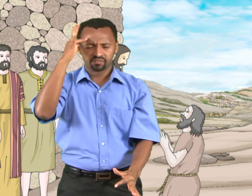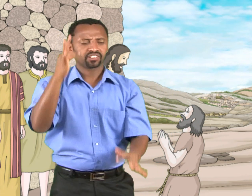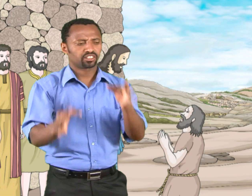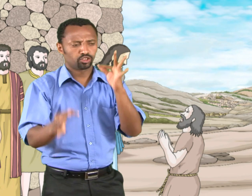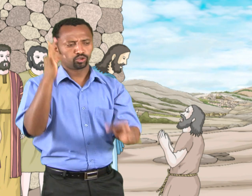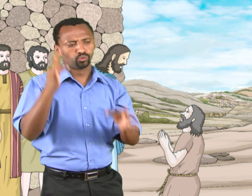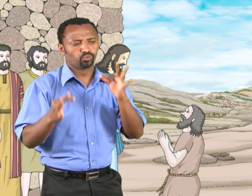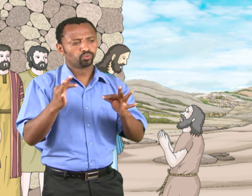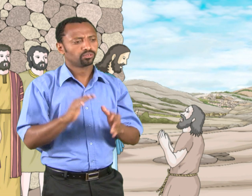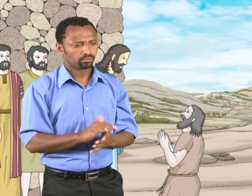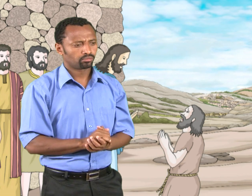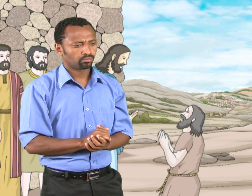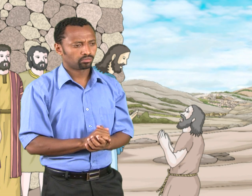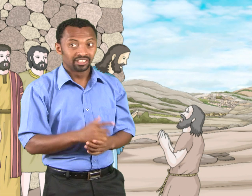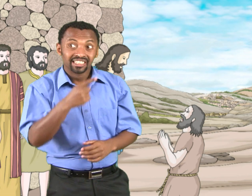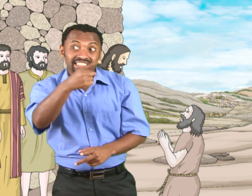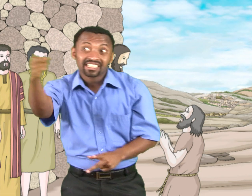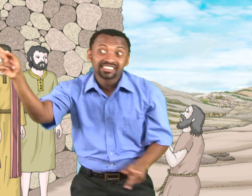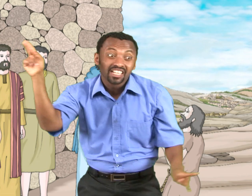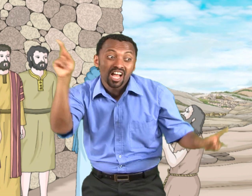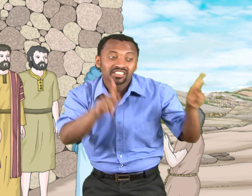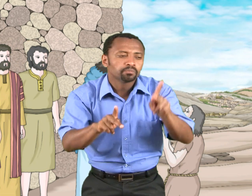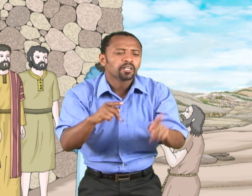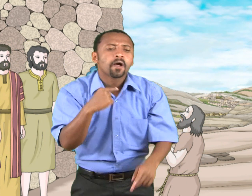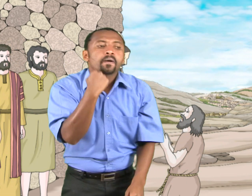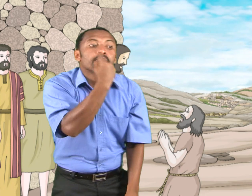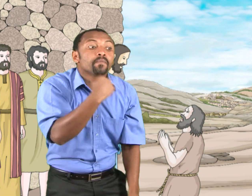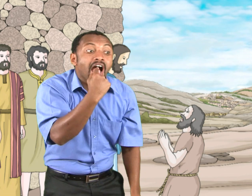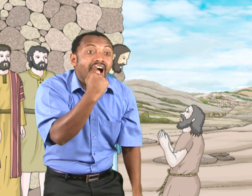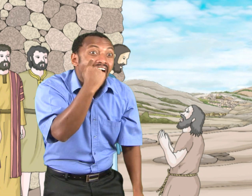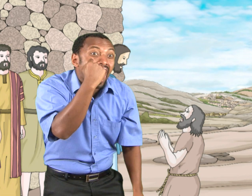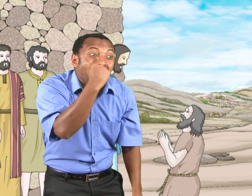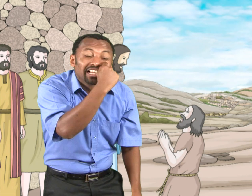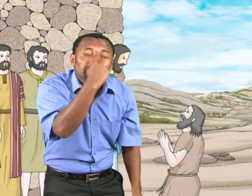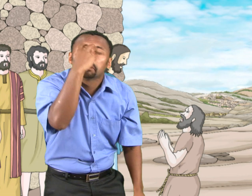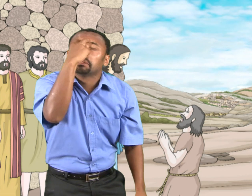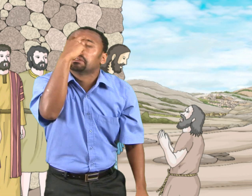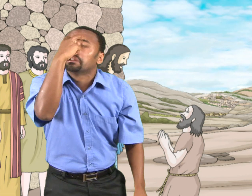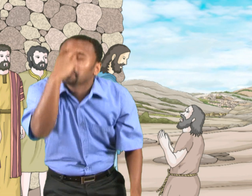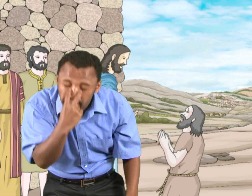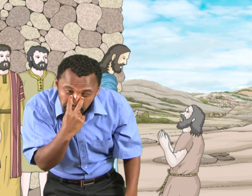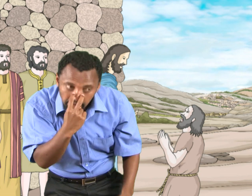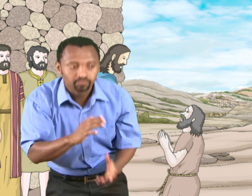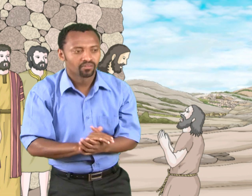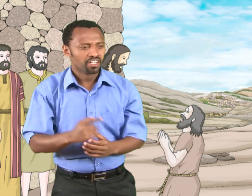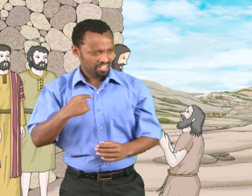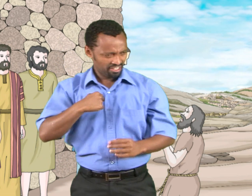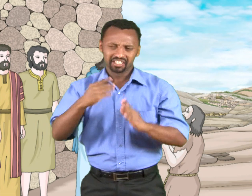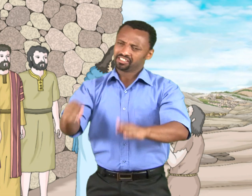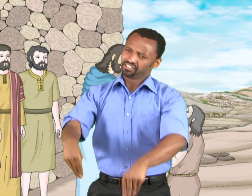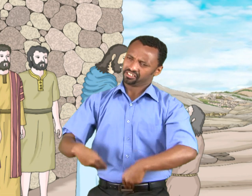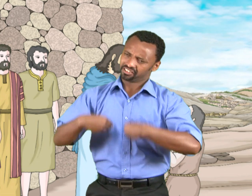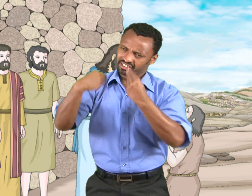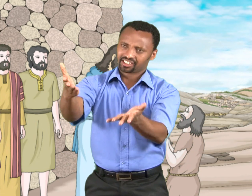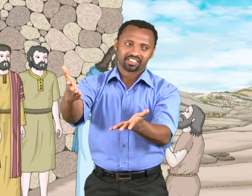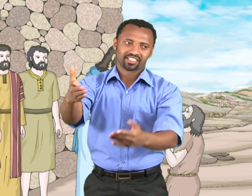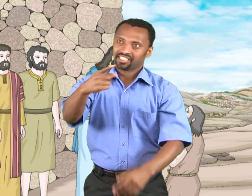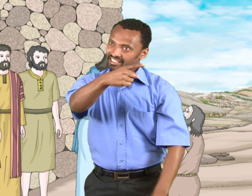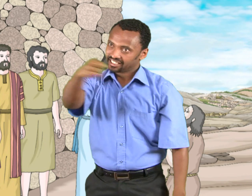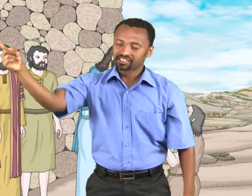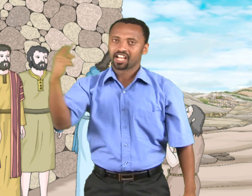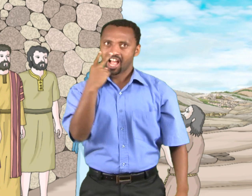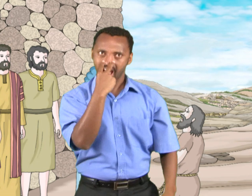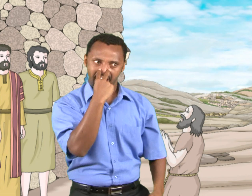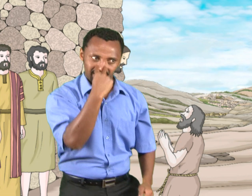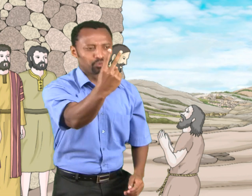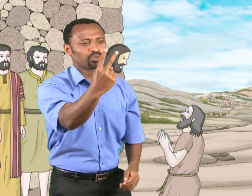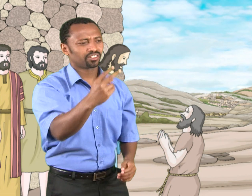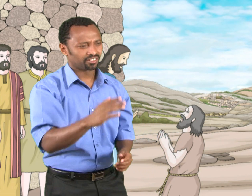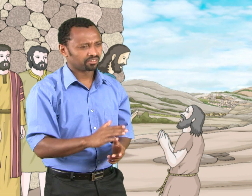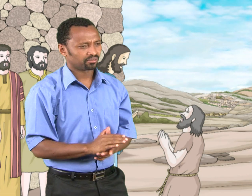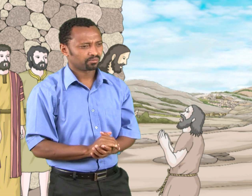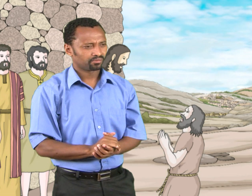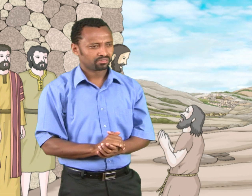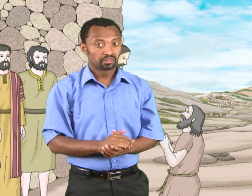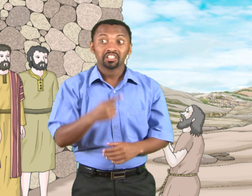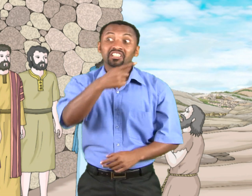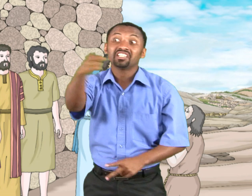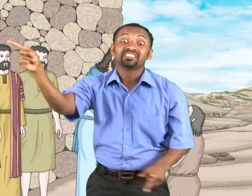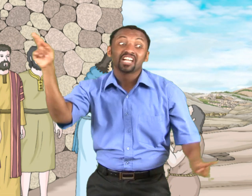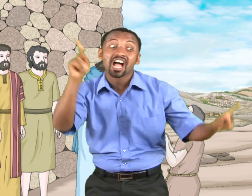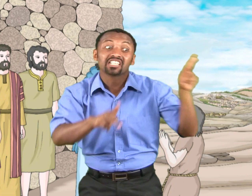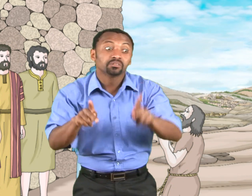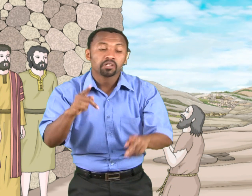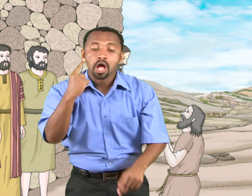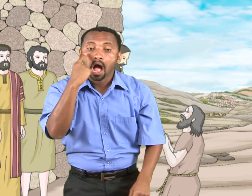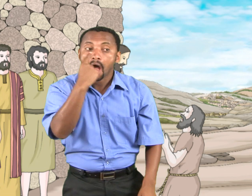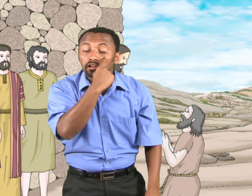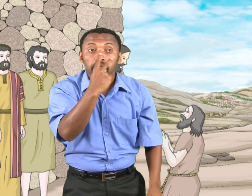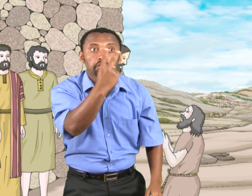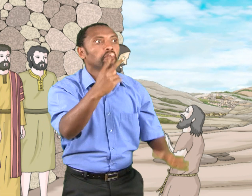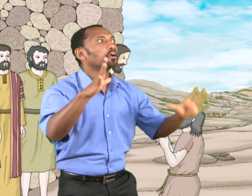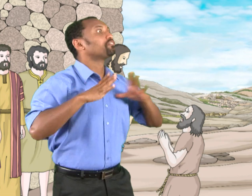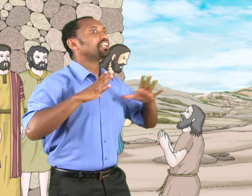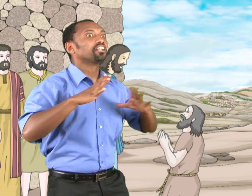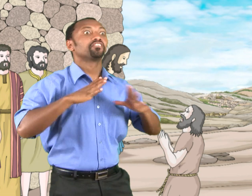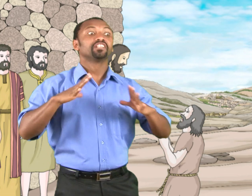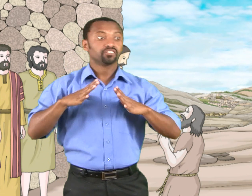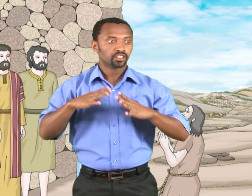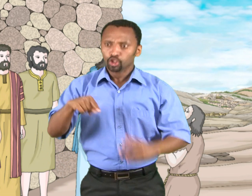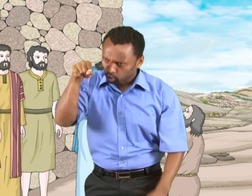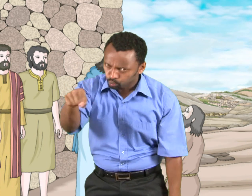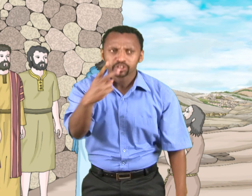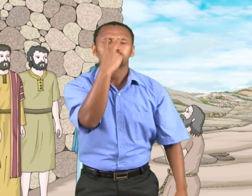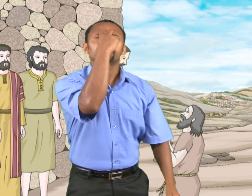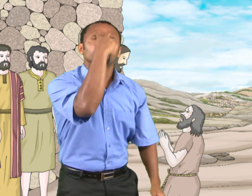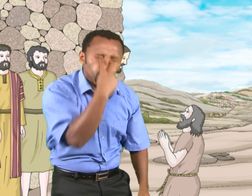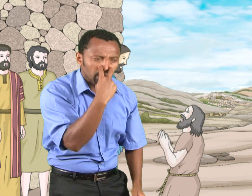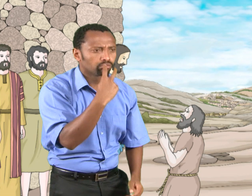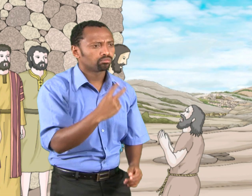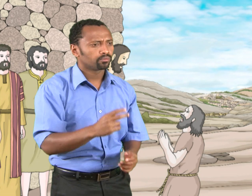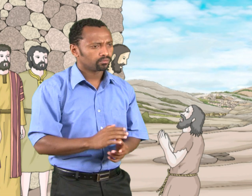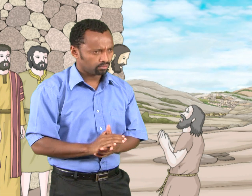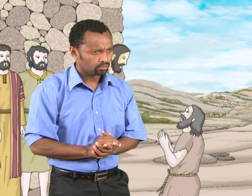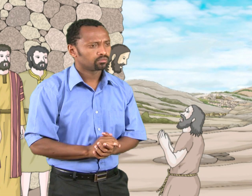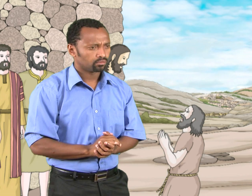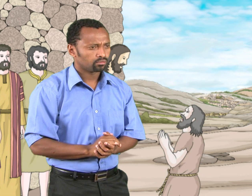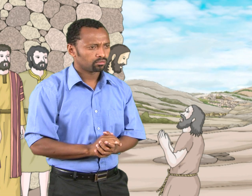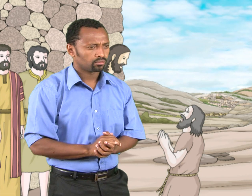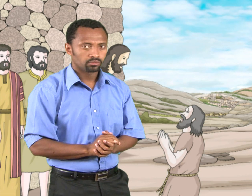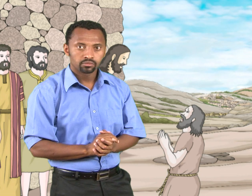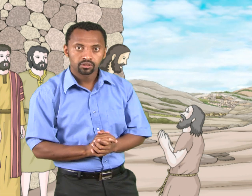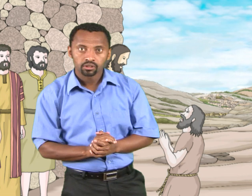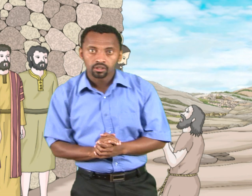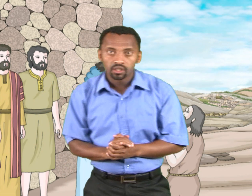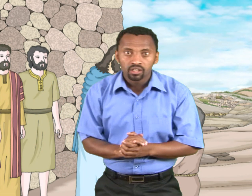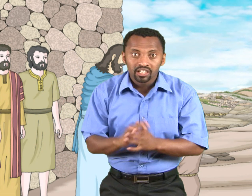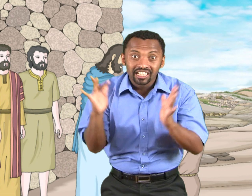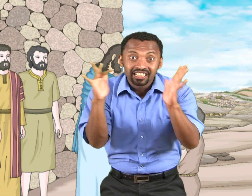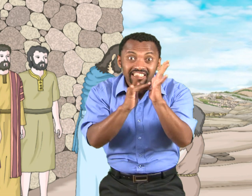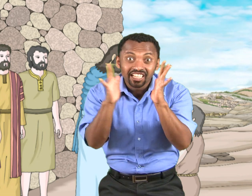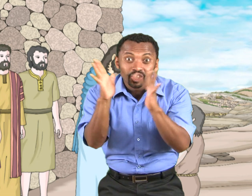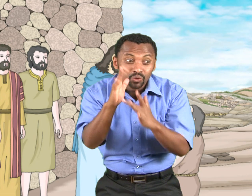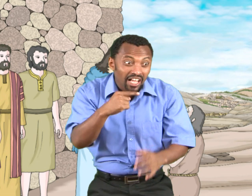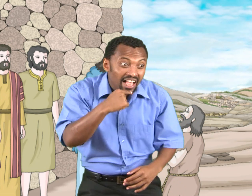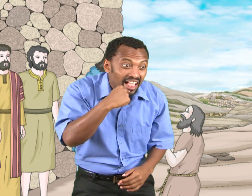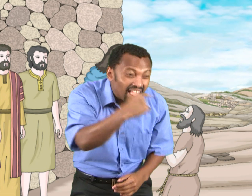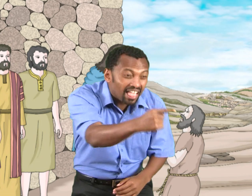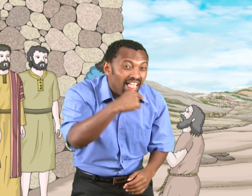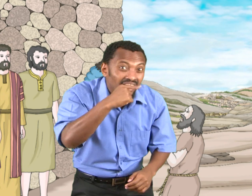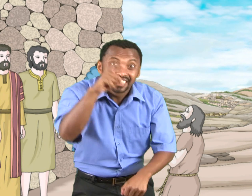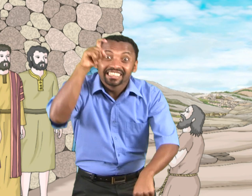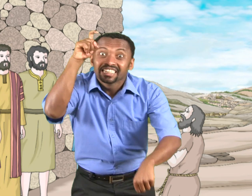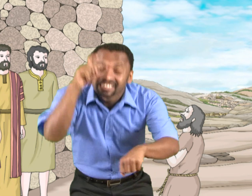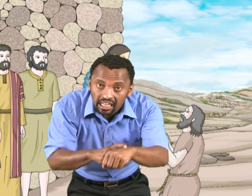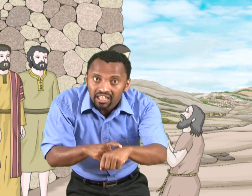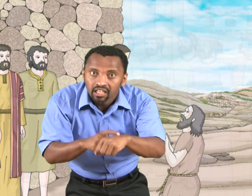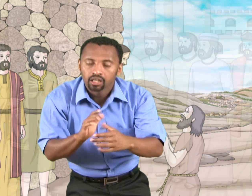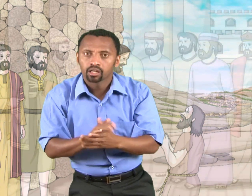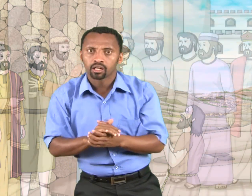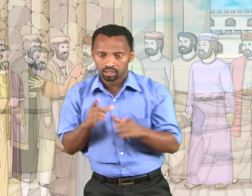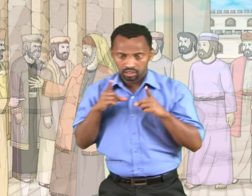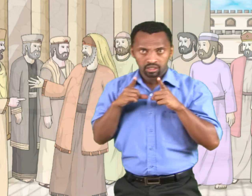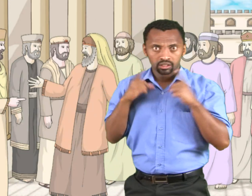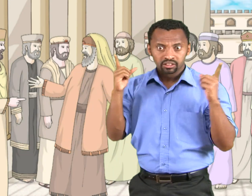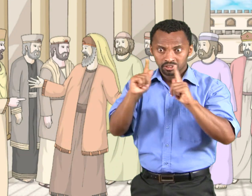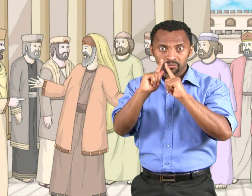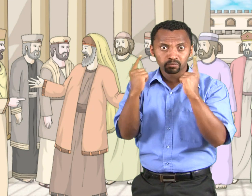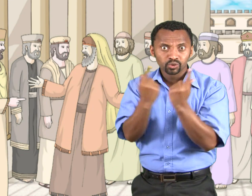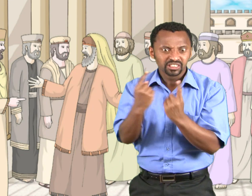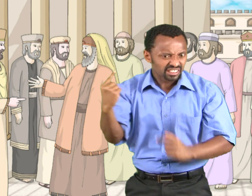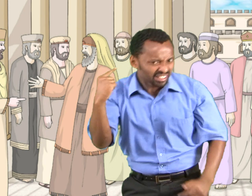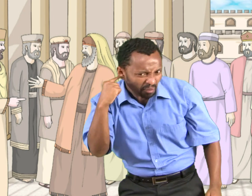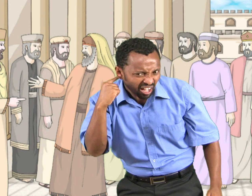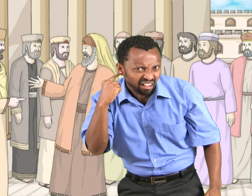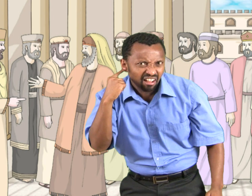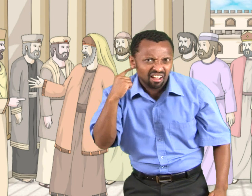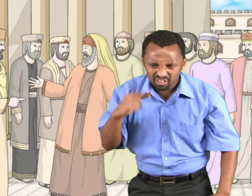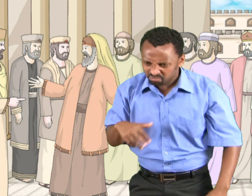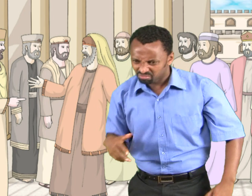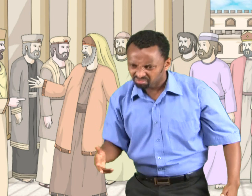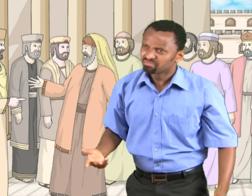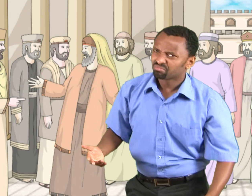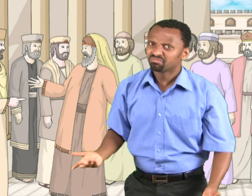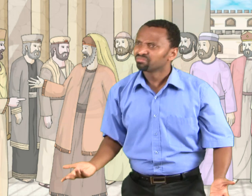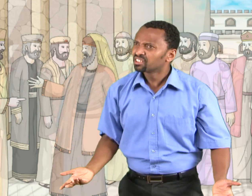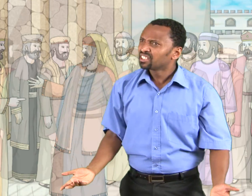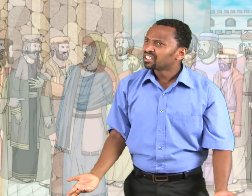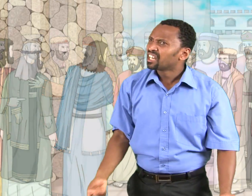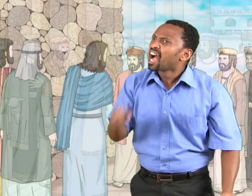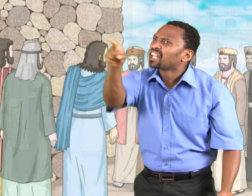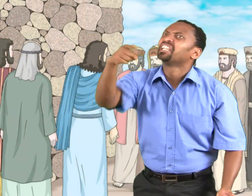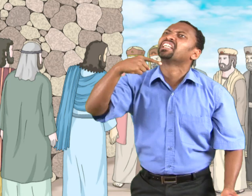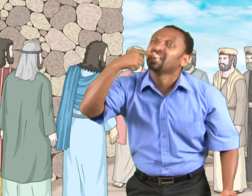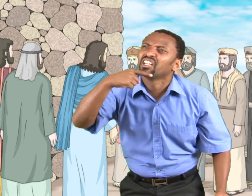Then Jesus declared, “For judgment I have come into this world, so that the blind may see and those who see may become blind.”